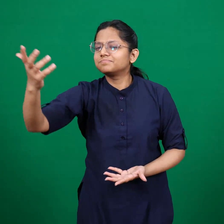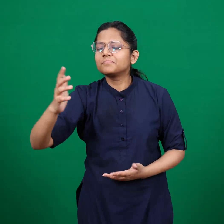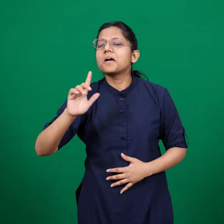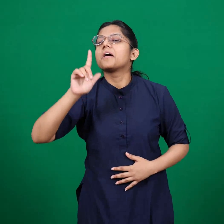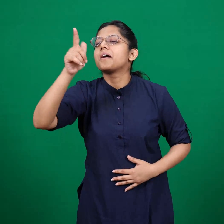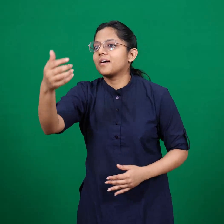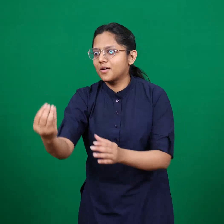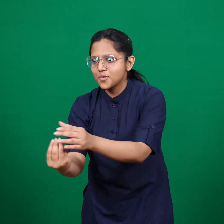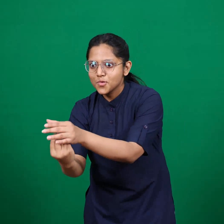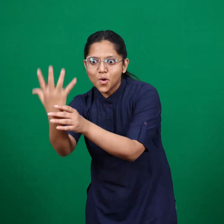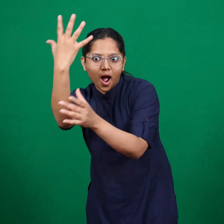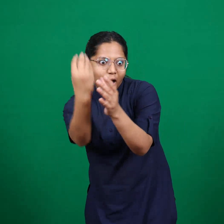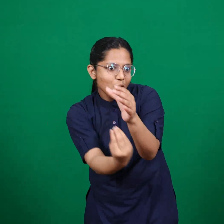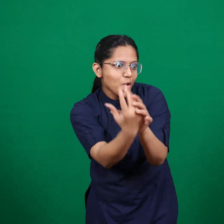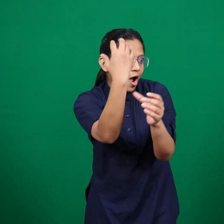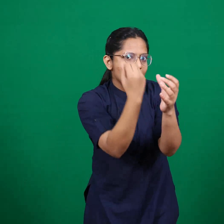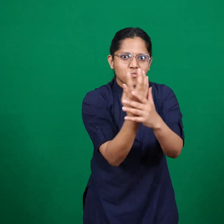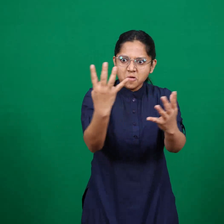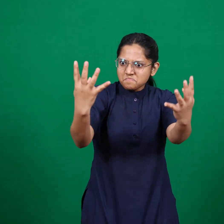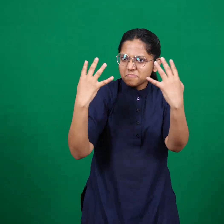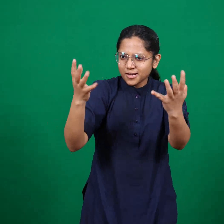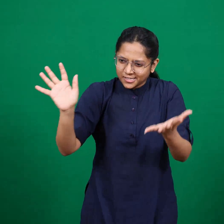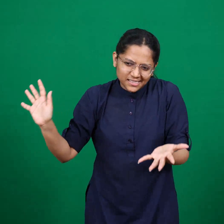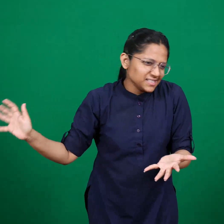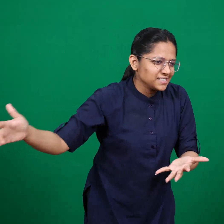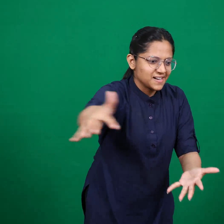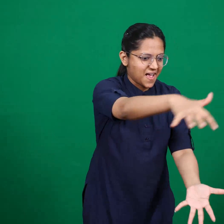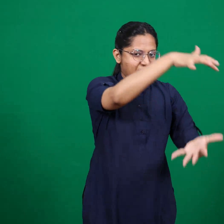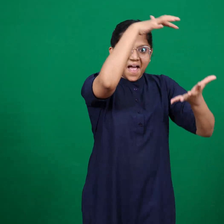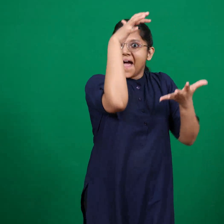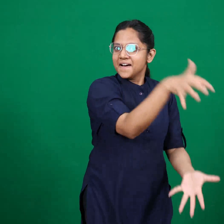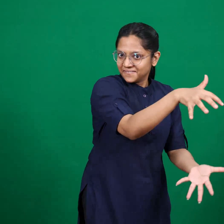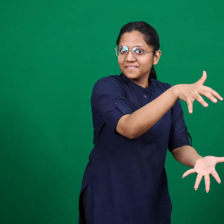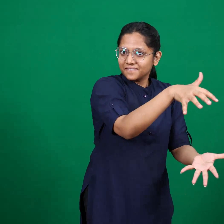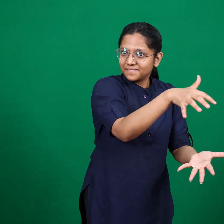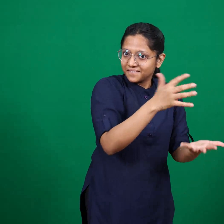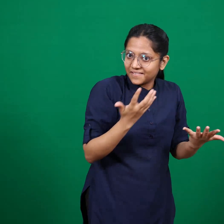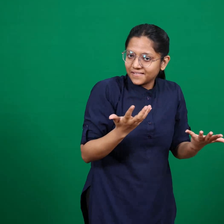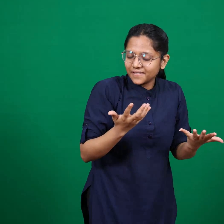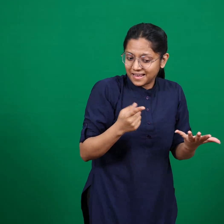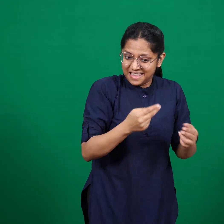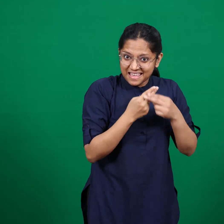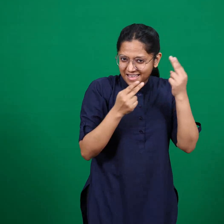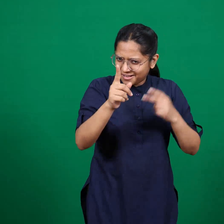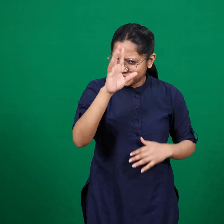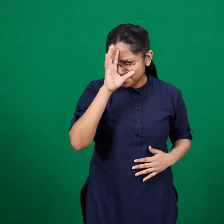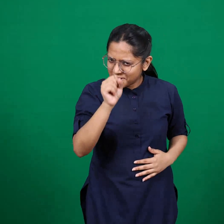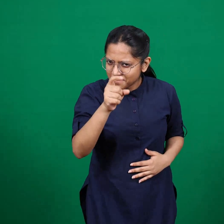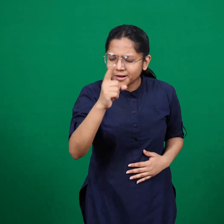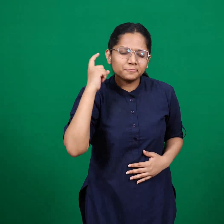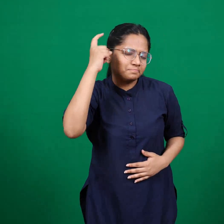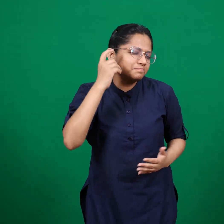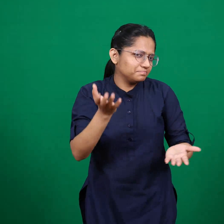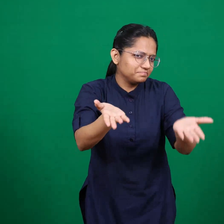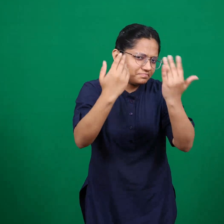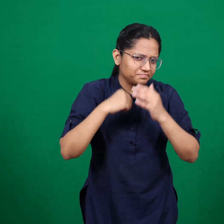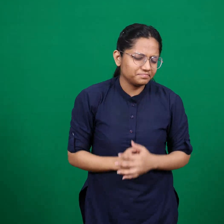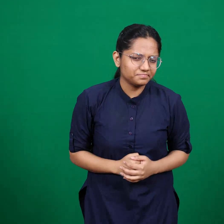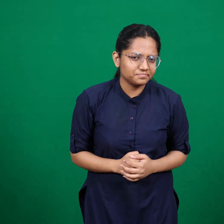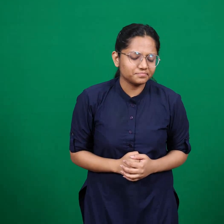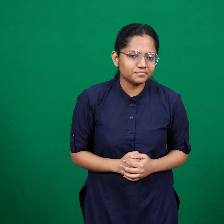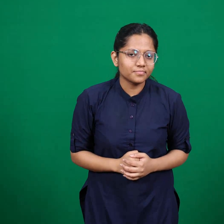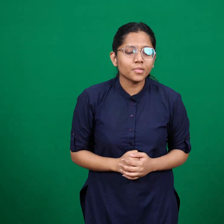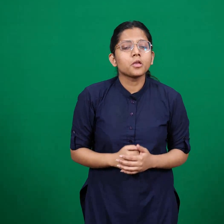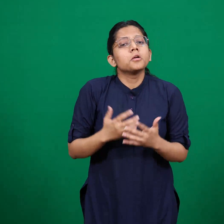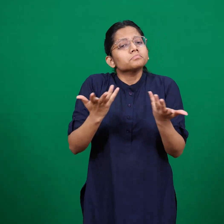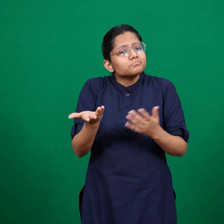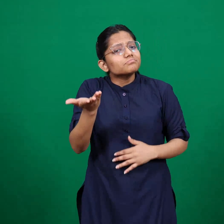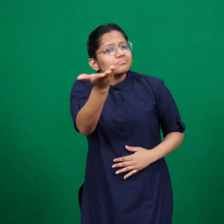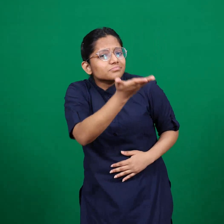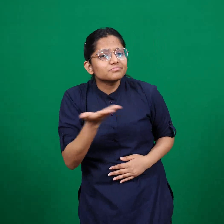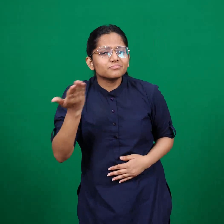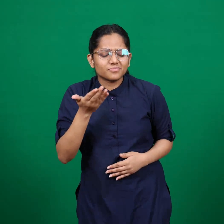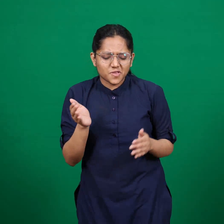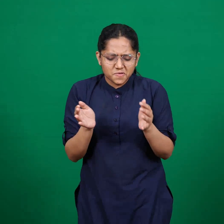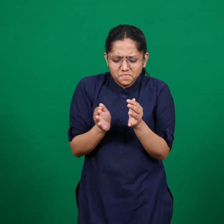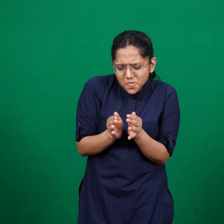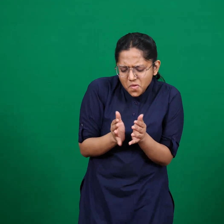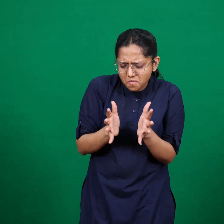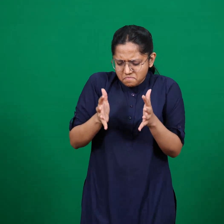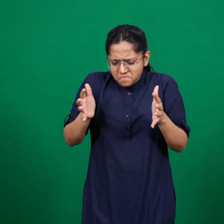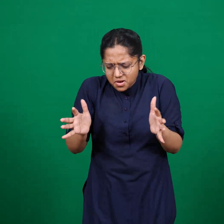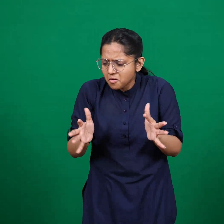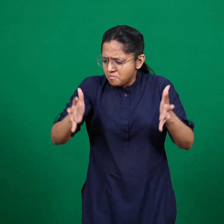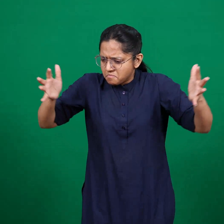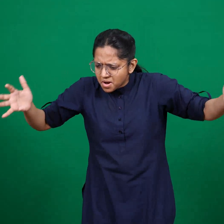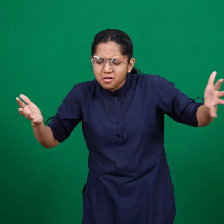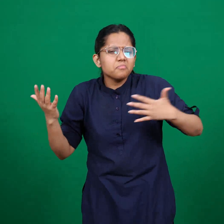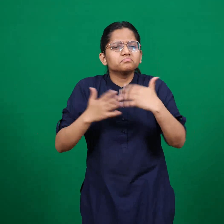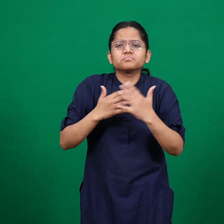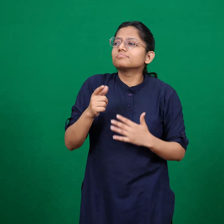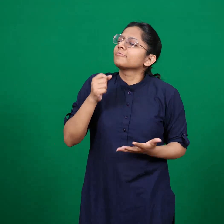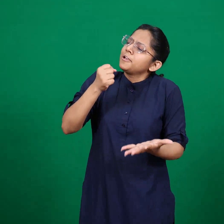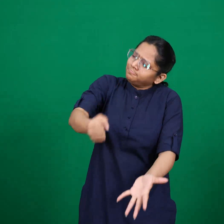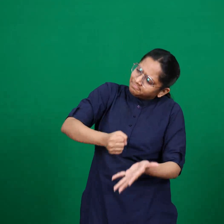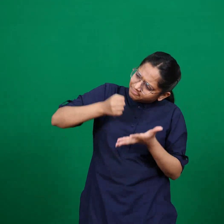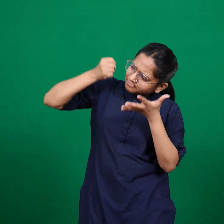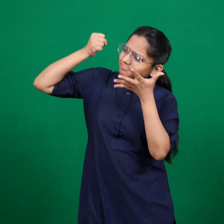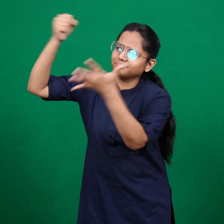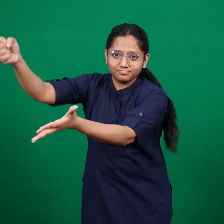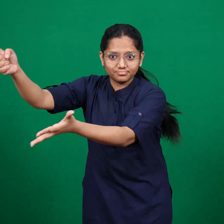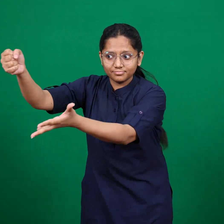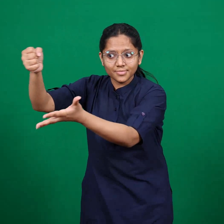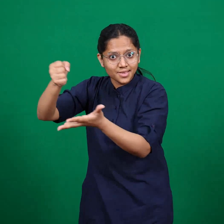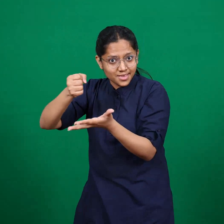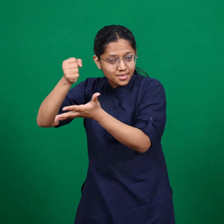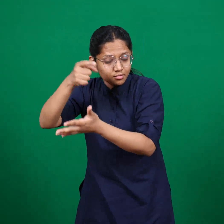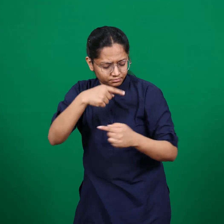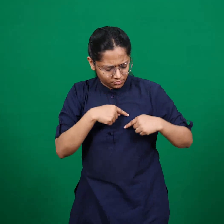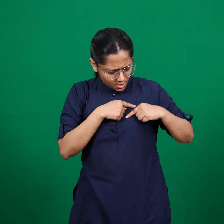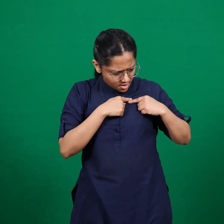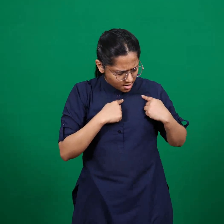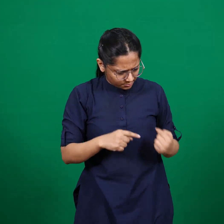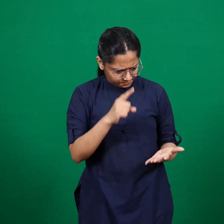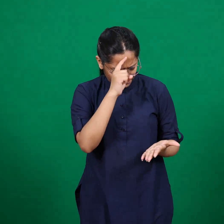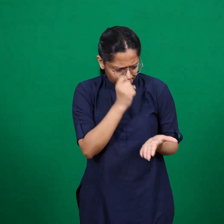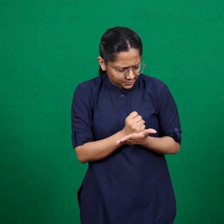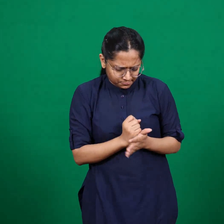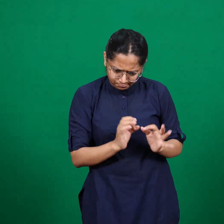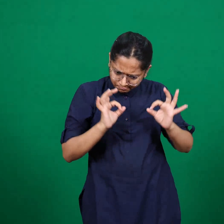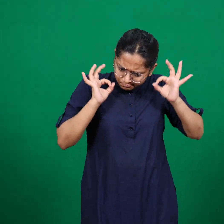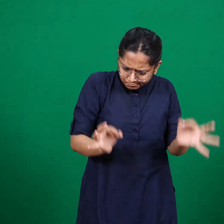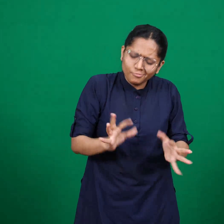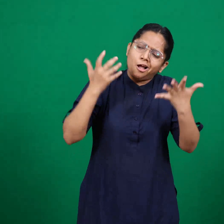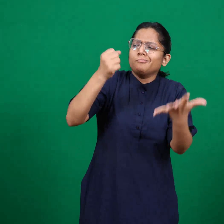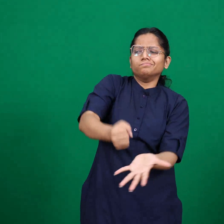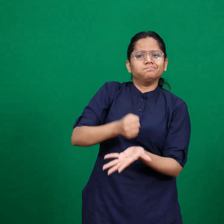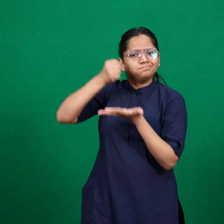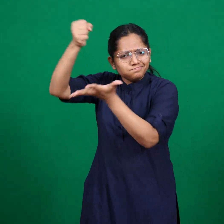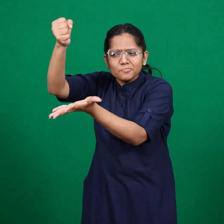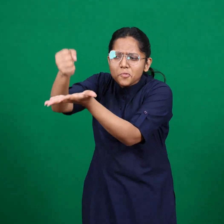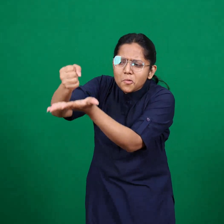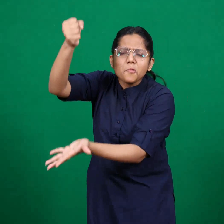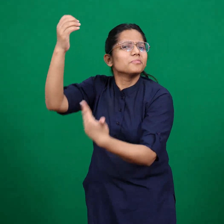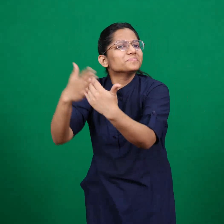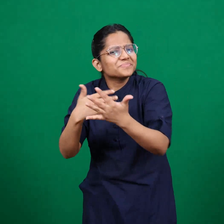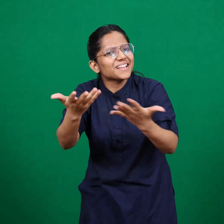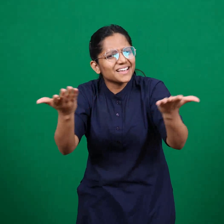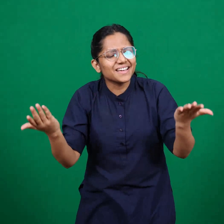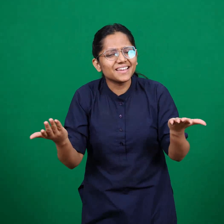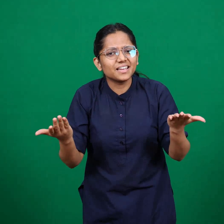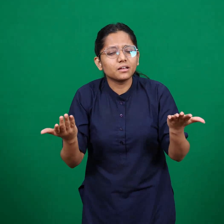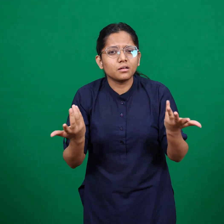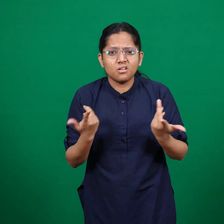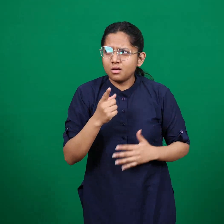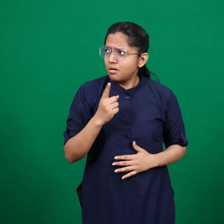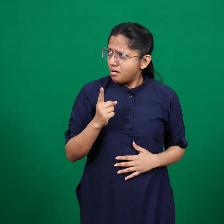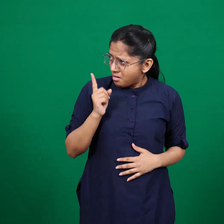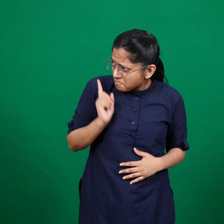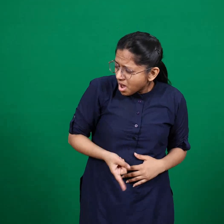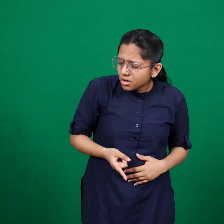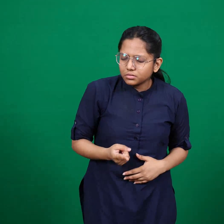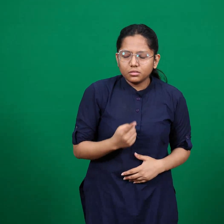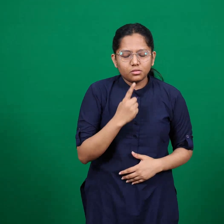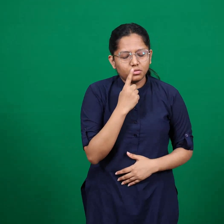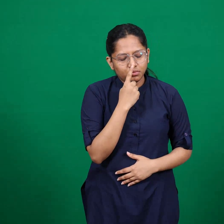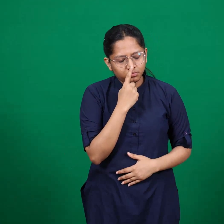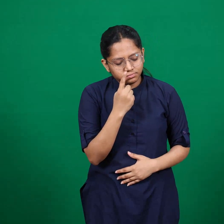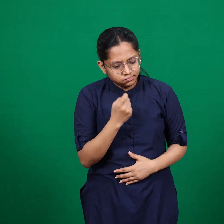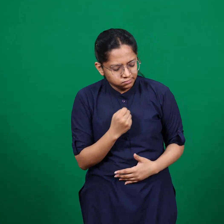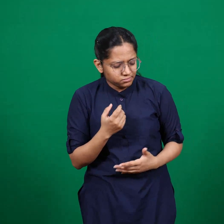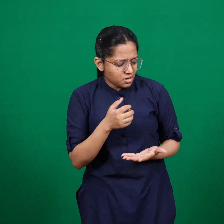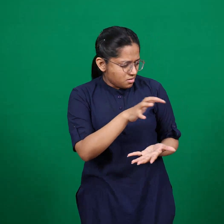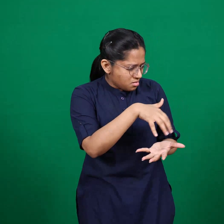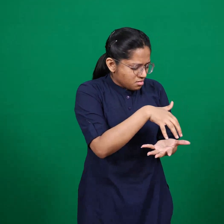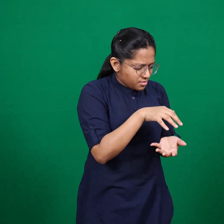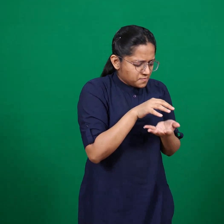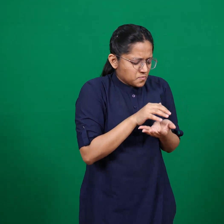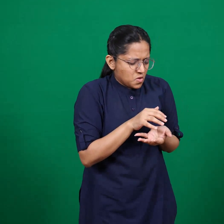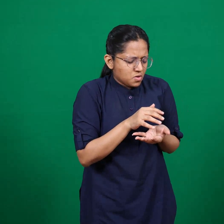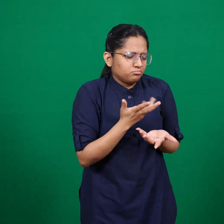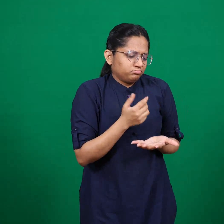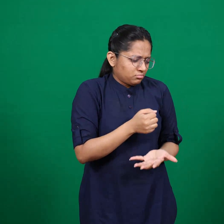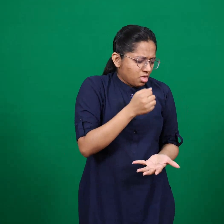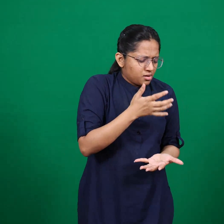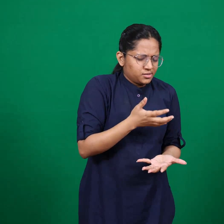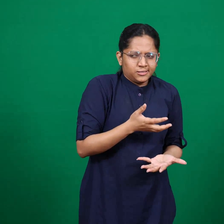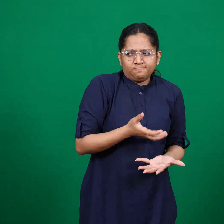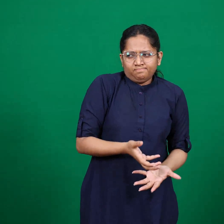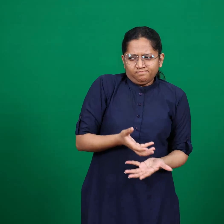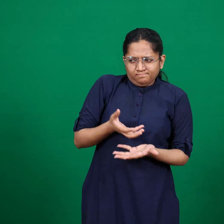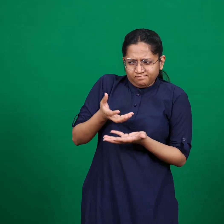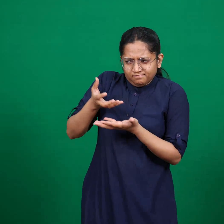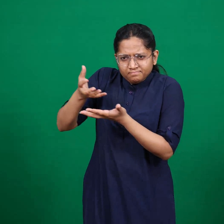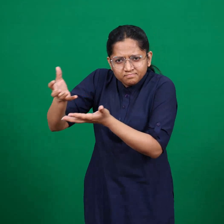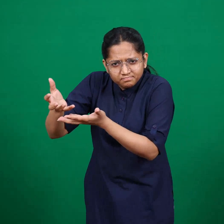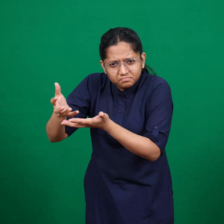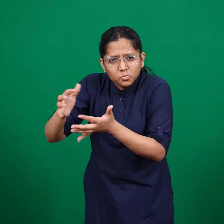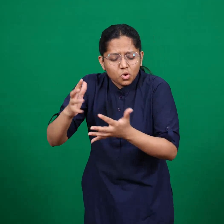Each one should give what he has decided in his heart to give, not out of regret or compulsion.